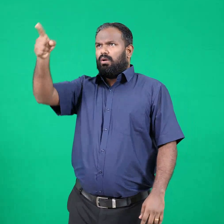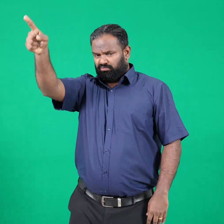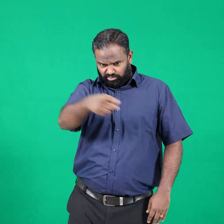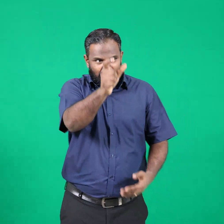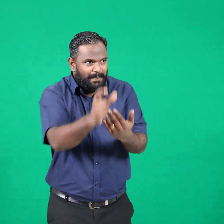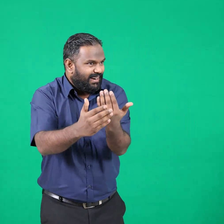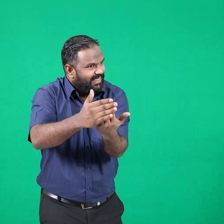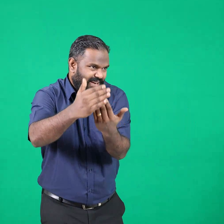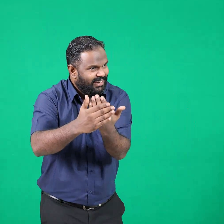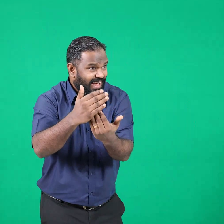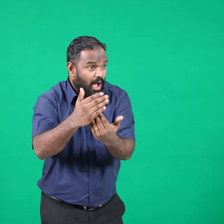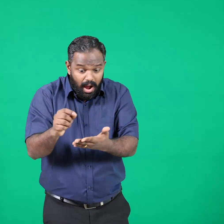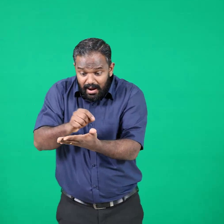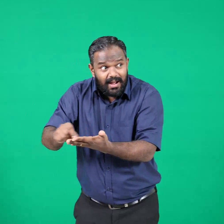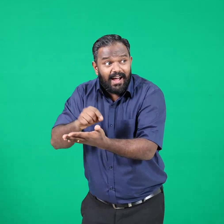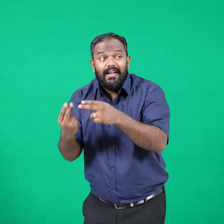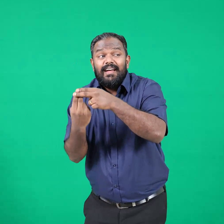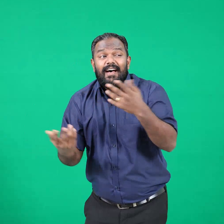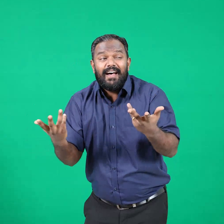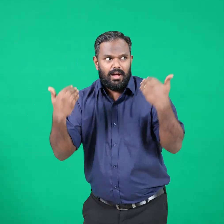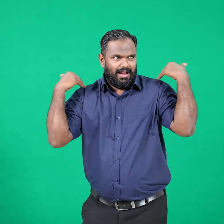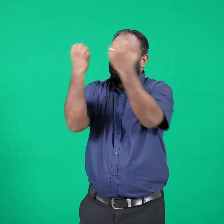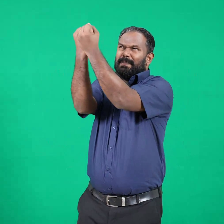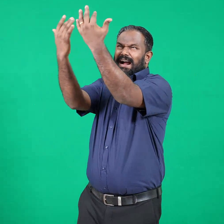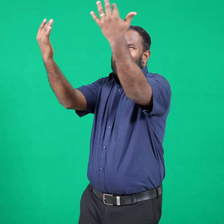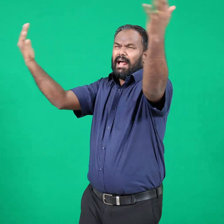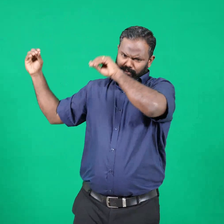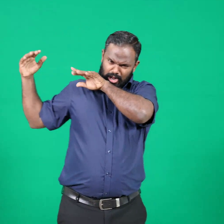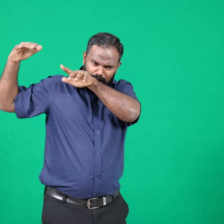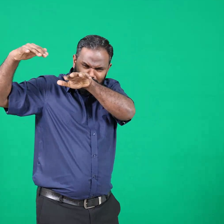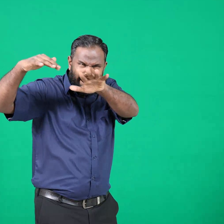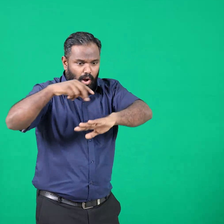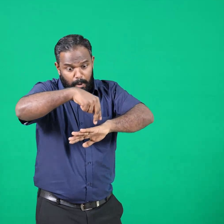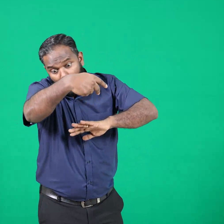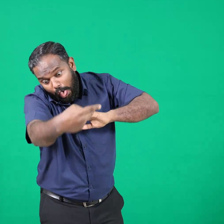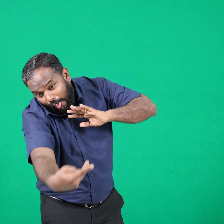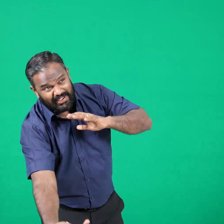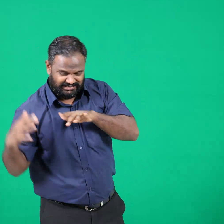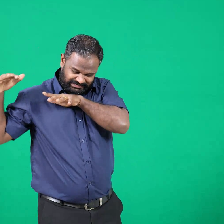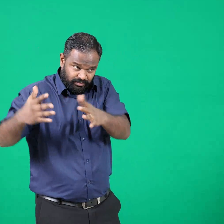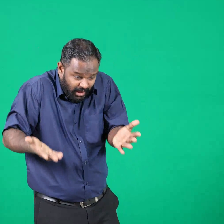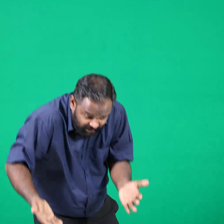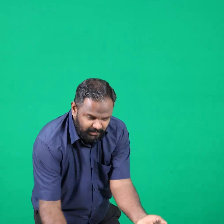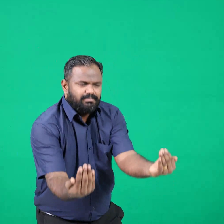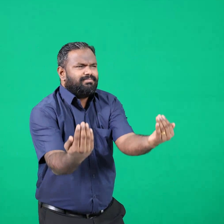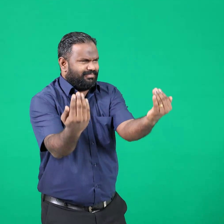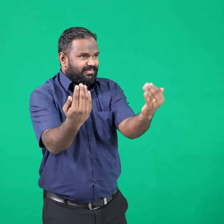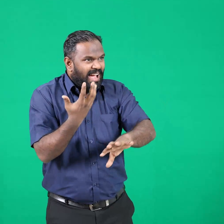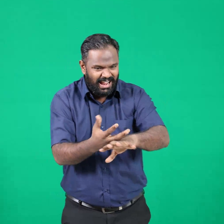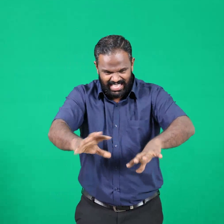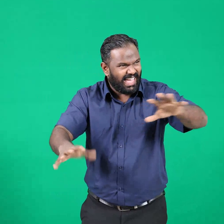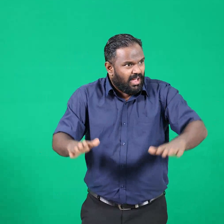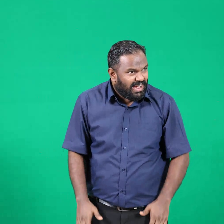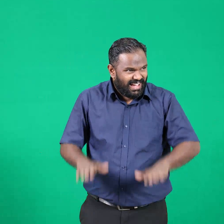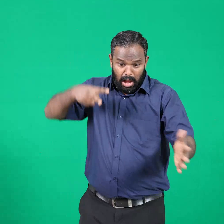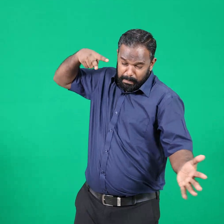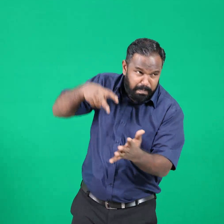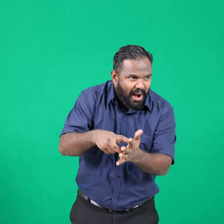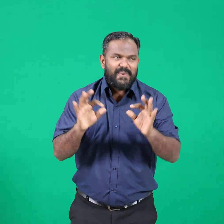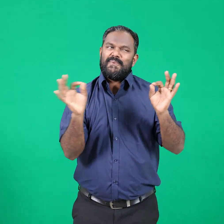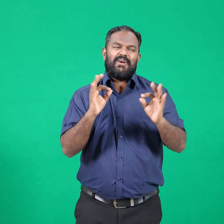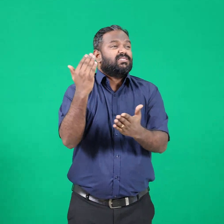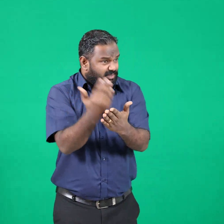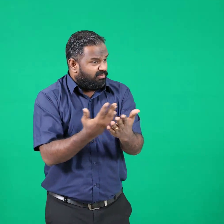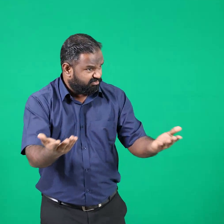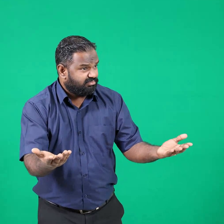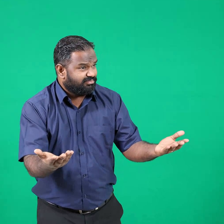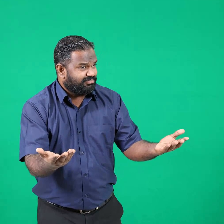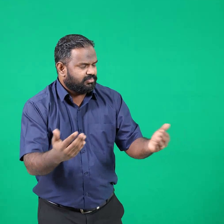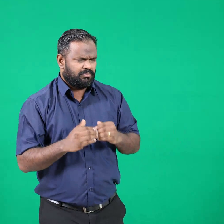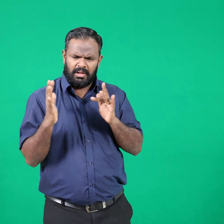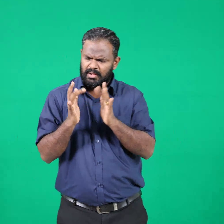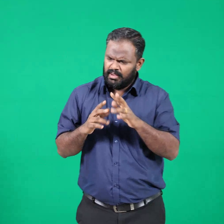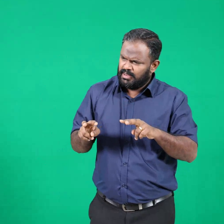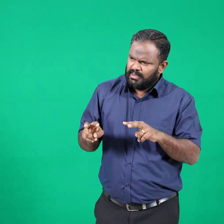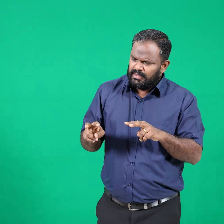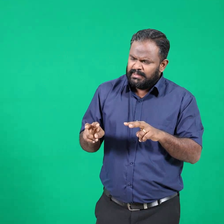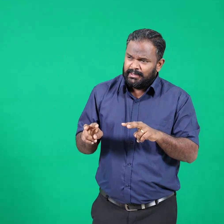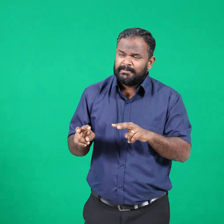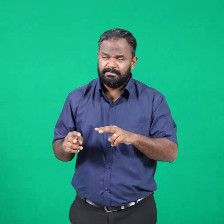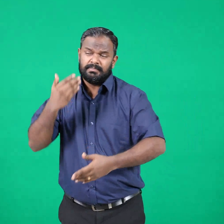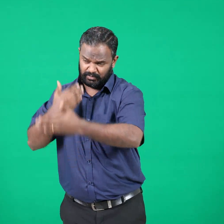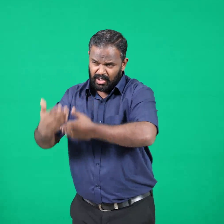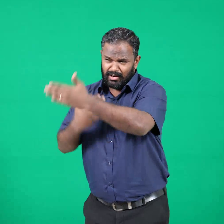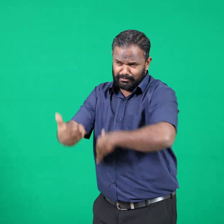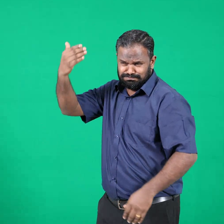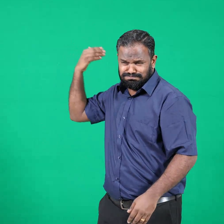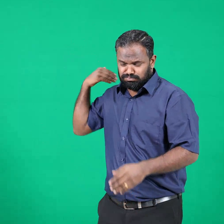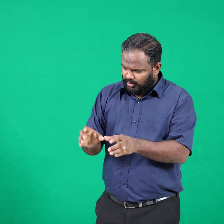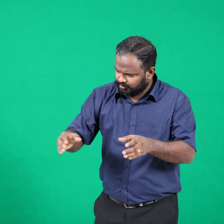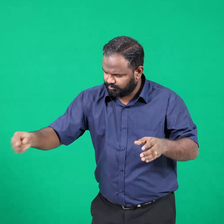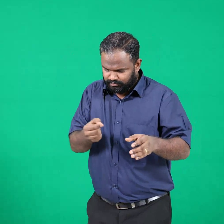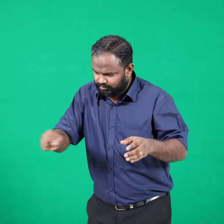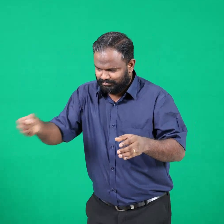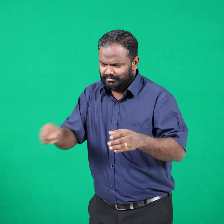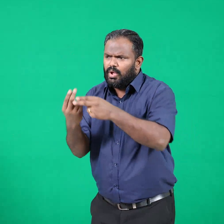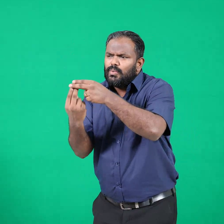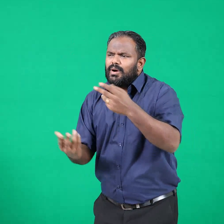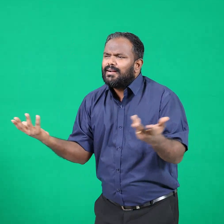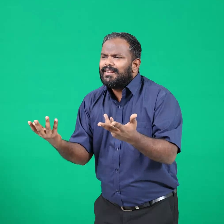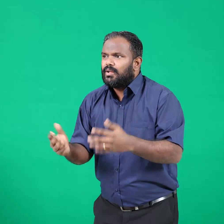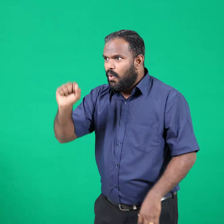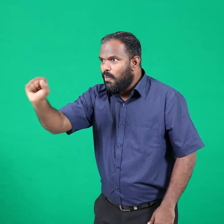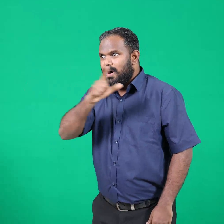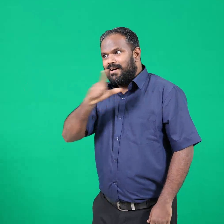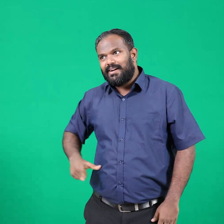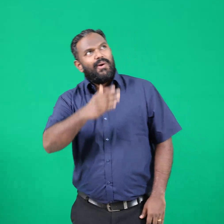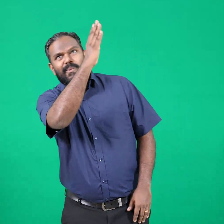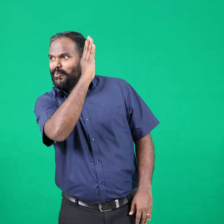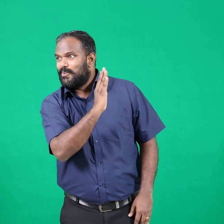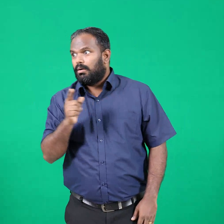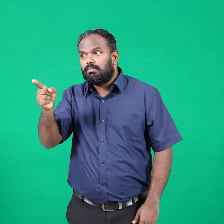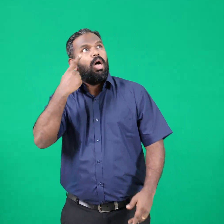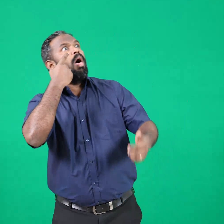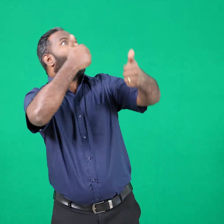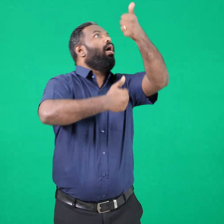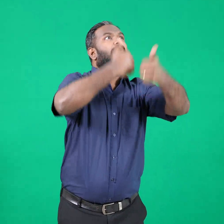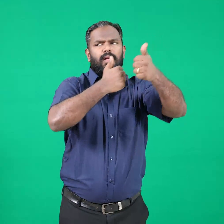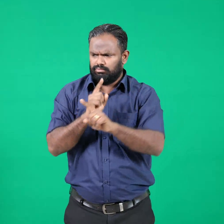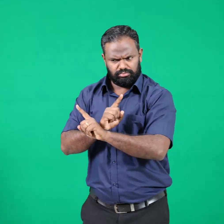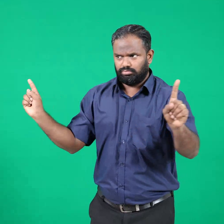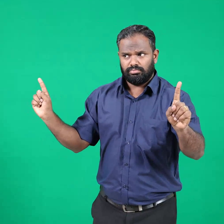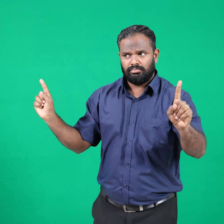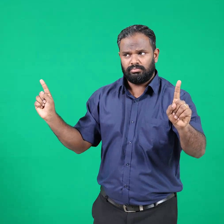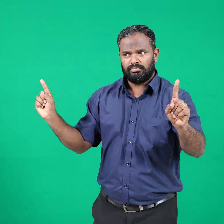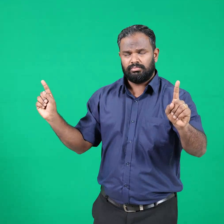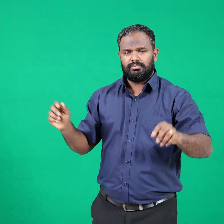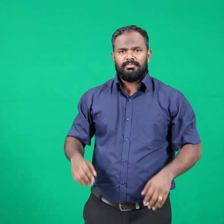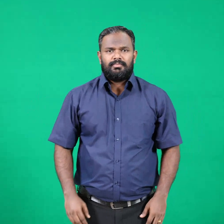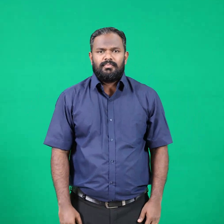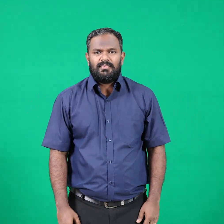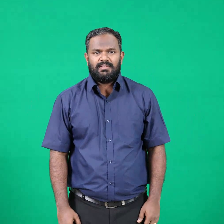and they will lift You up in their hands, so that You will not strike Your foot against a stone.'" But Jesus answered, "It also says, ' Do not put the Lord your God to the test.'"